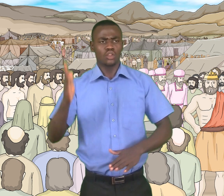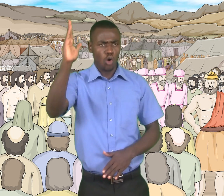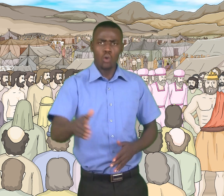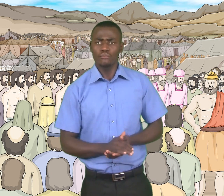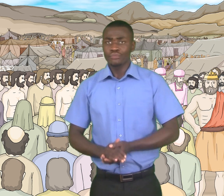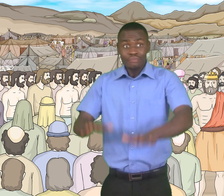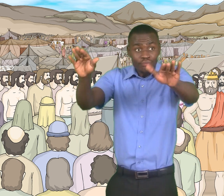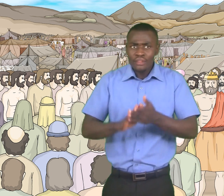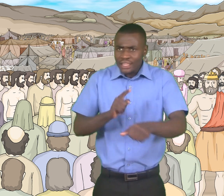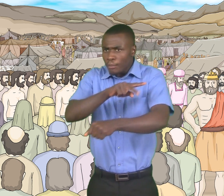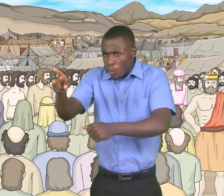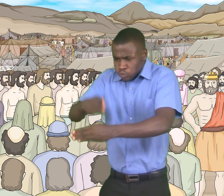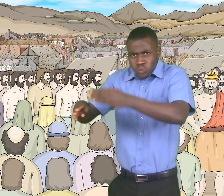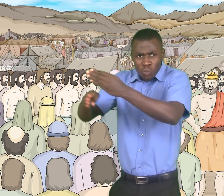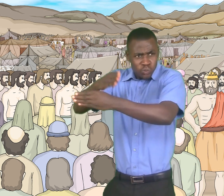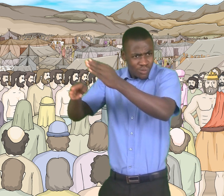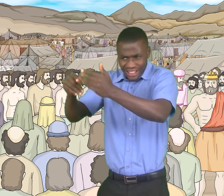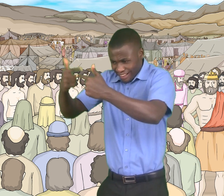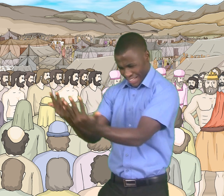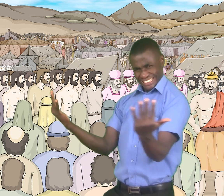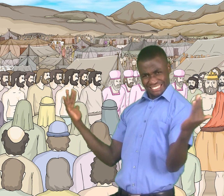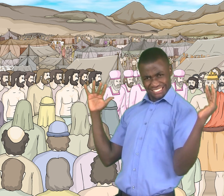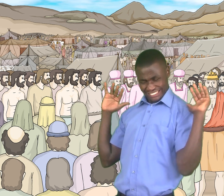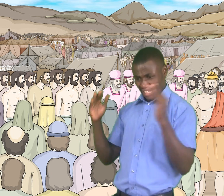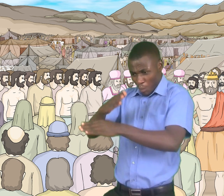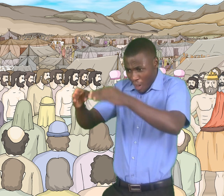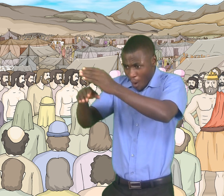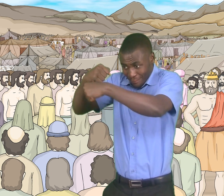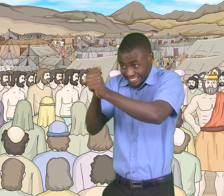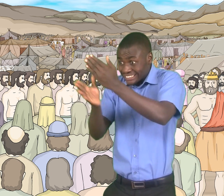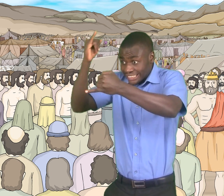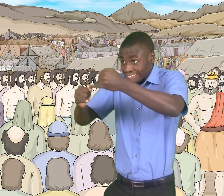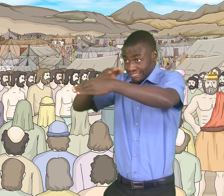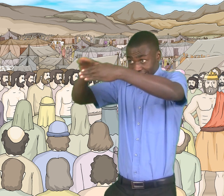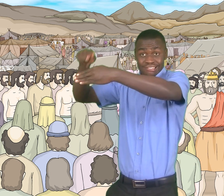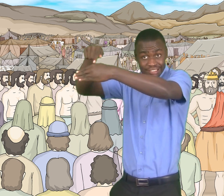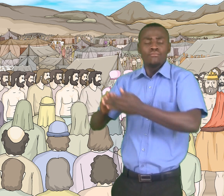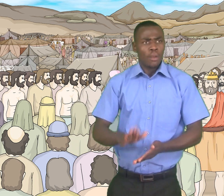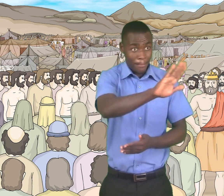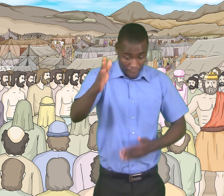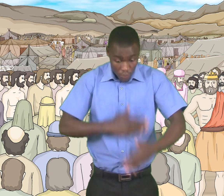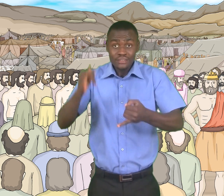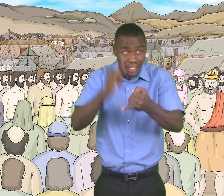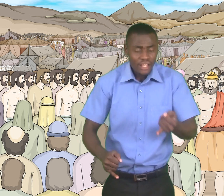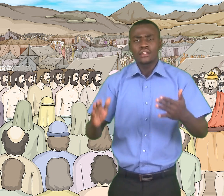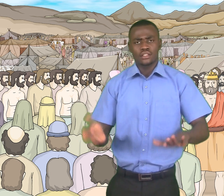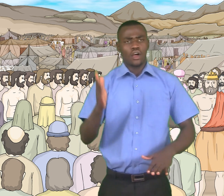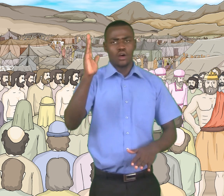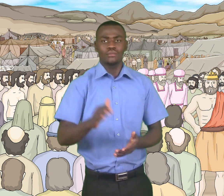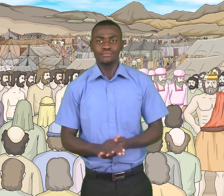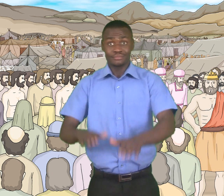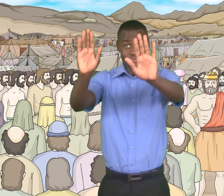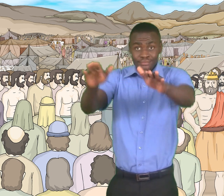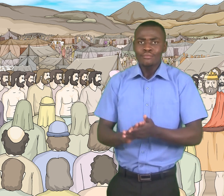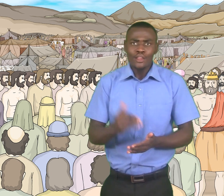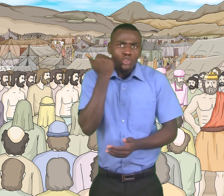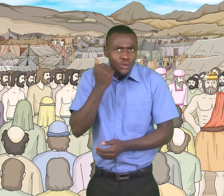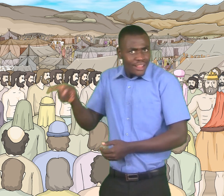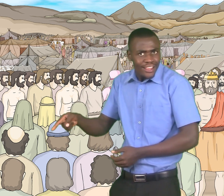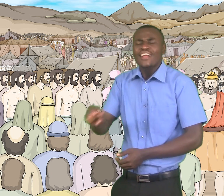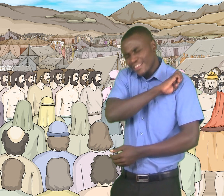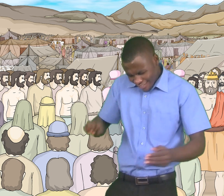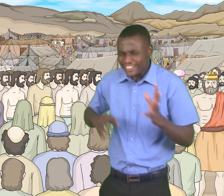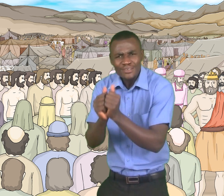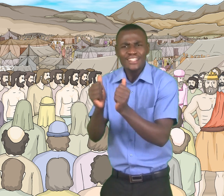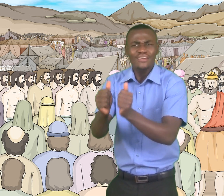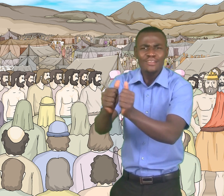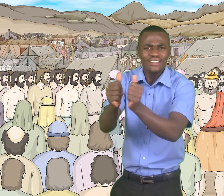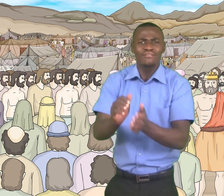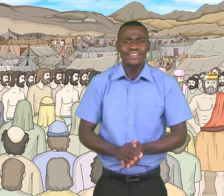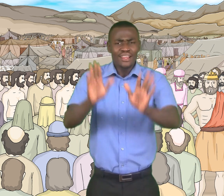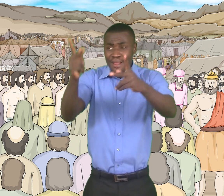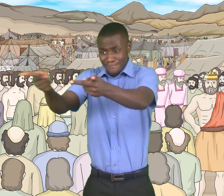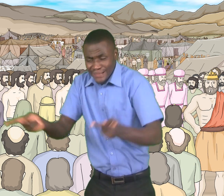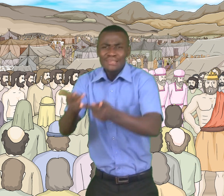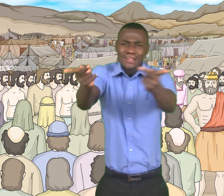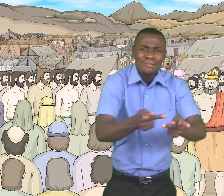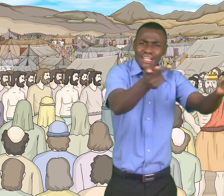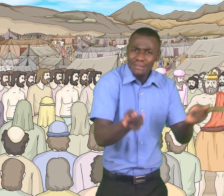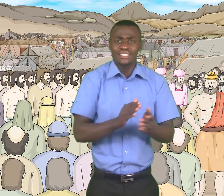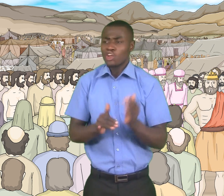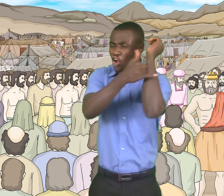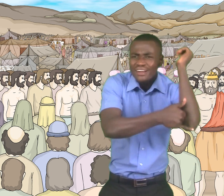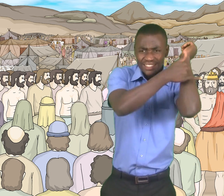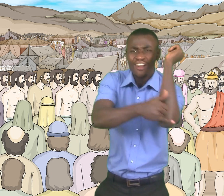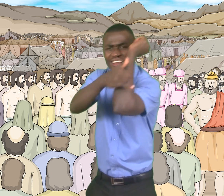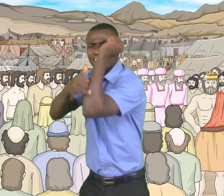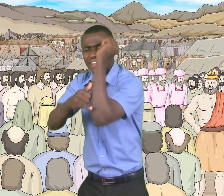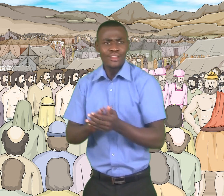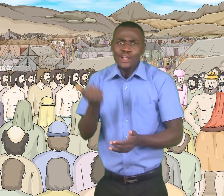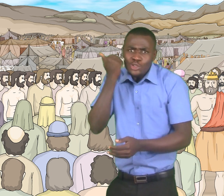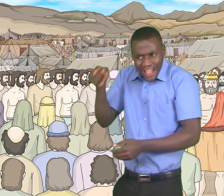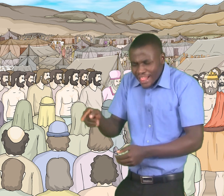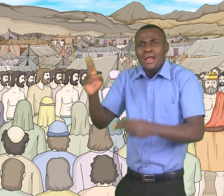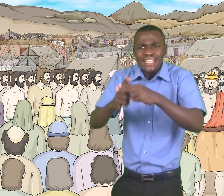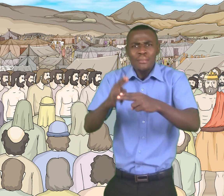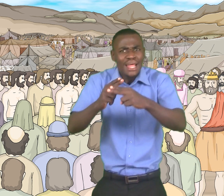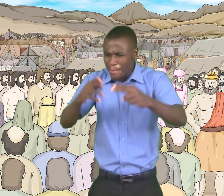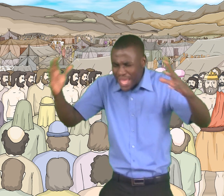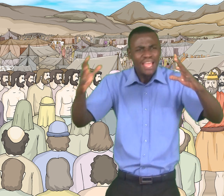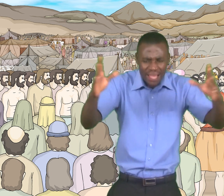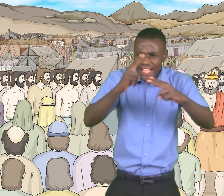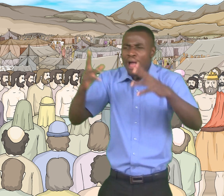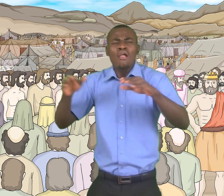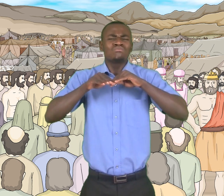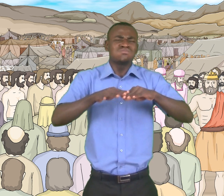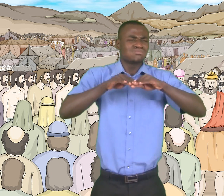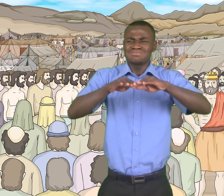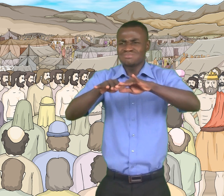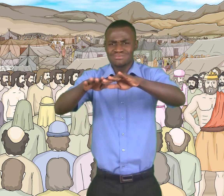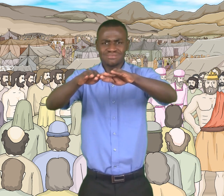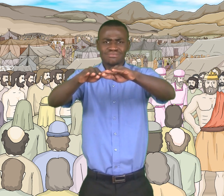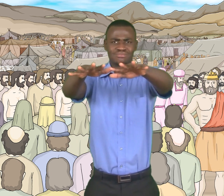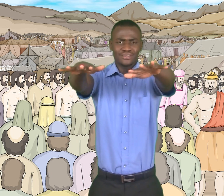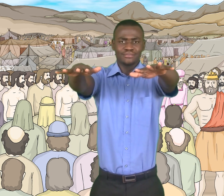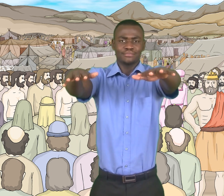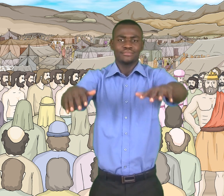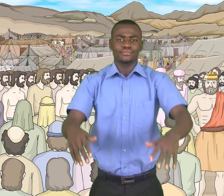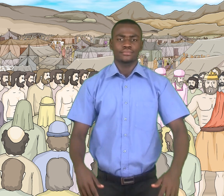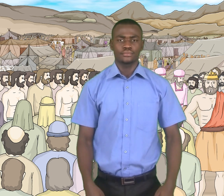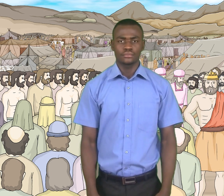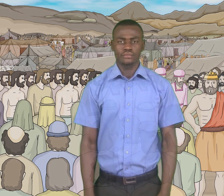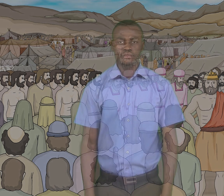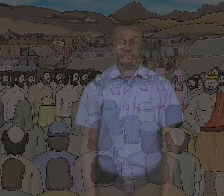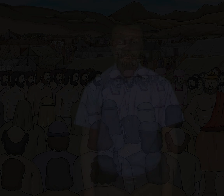Achan son of Carmi, the son of Zabdi, the son of Zerah, of the tribe of Judah, took some of what was set apart. So the anger of the LORD burned against the Israelites.